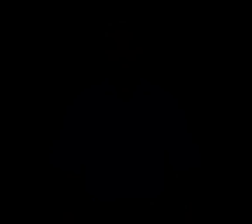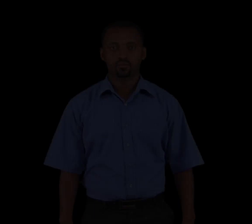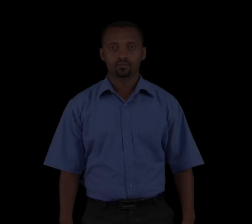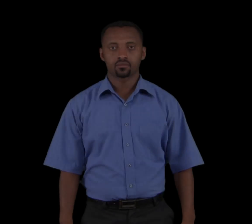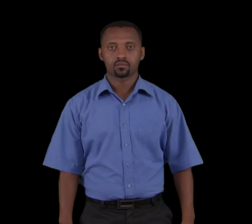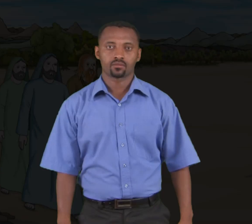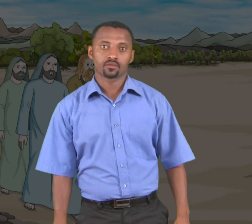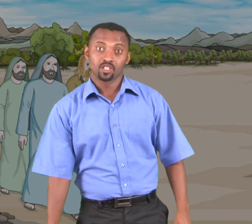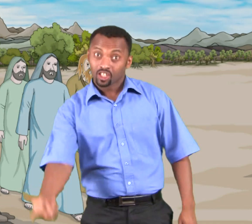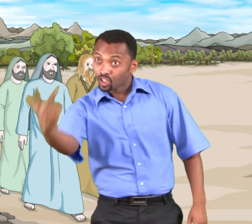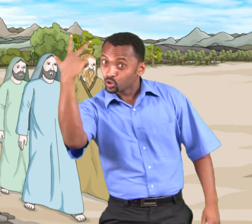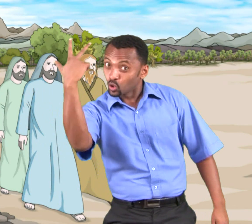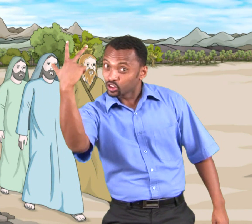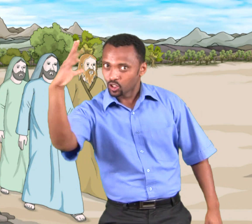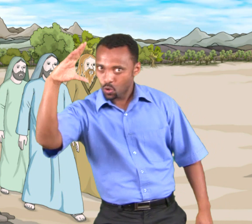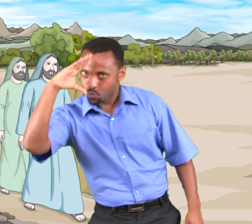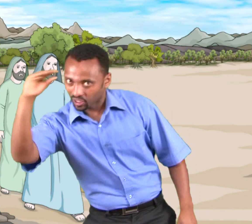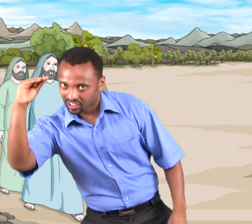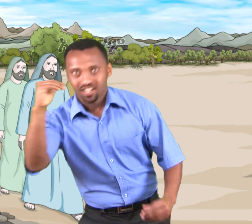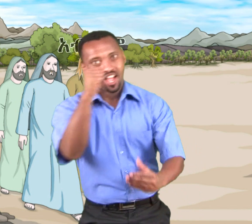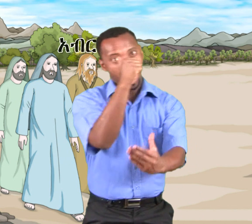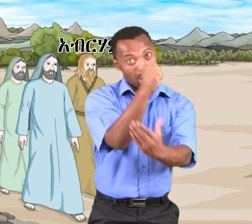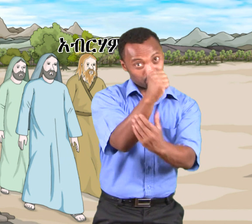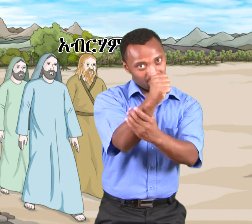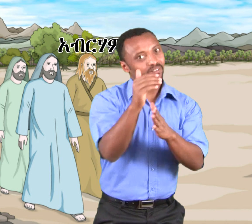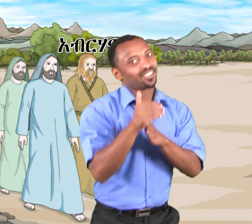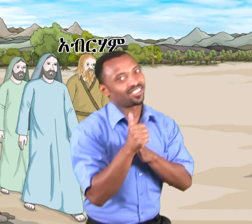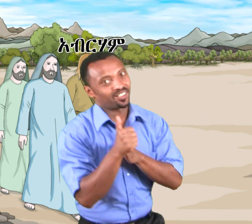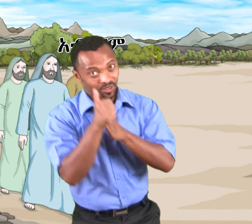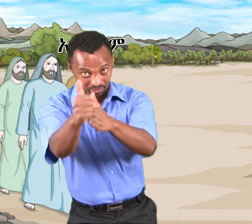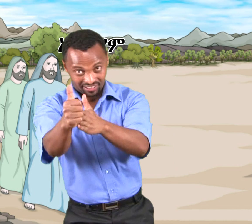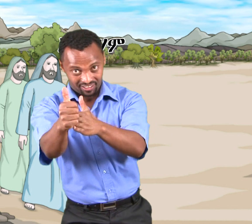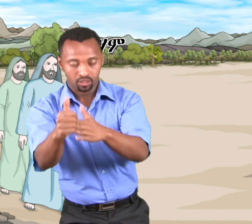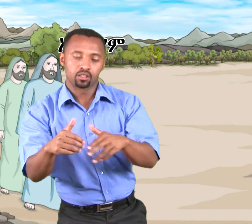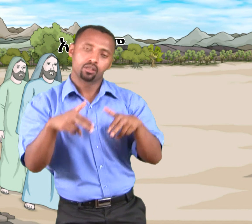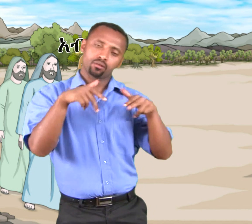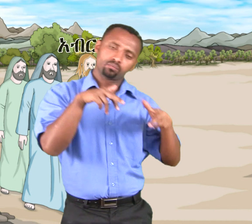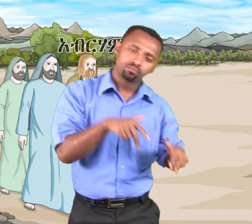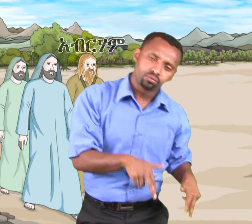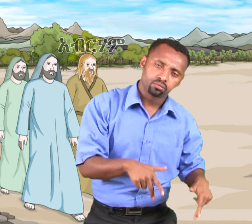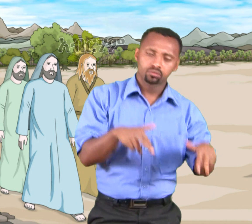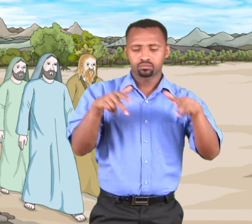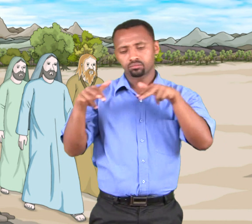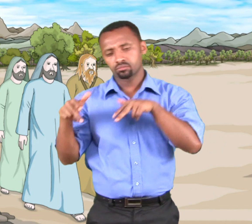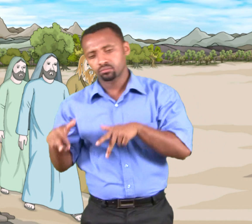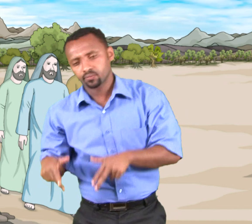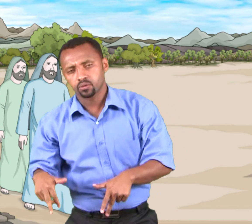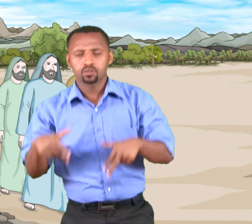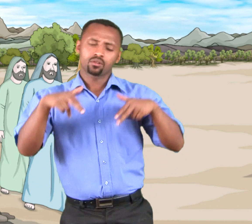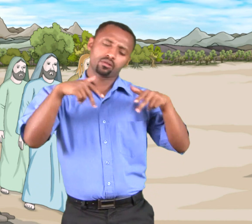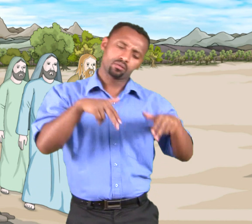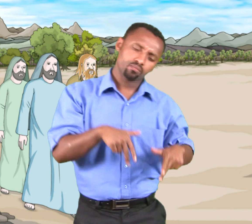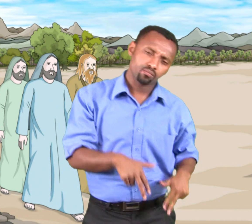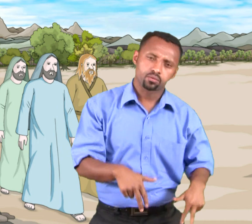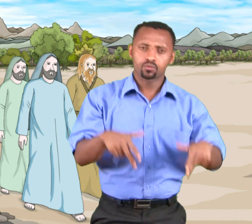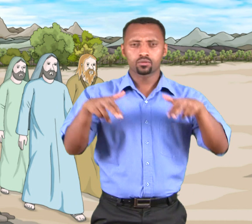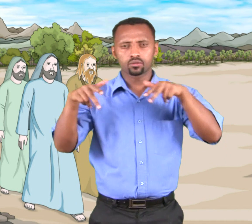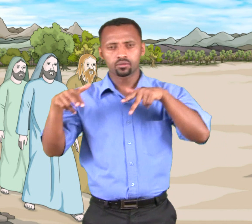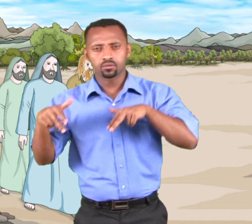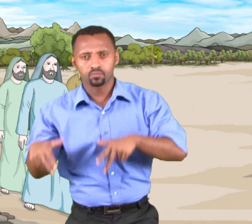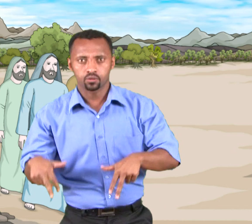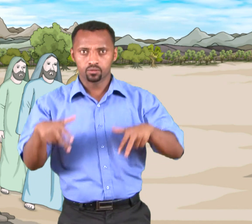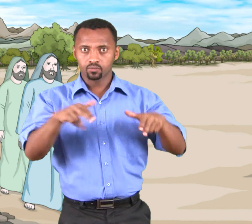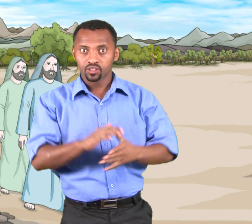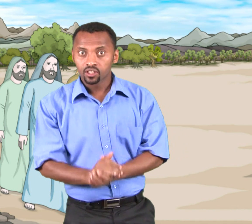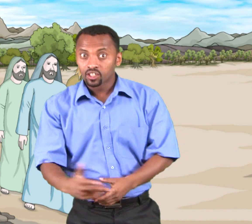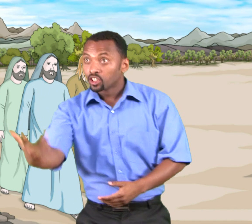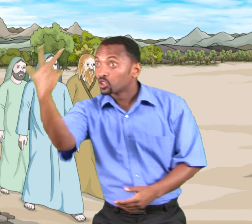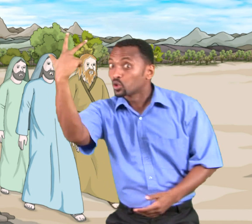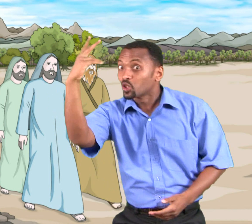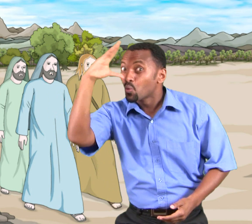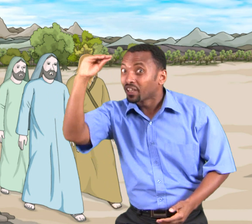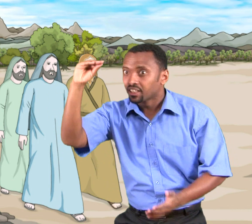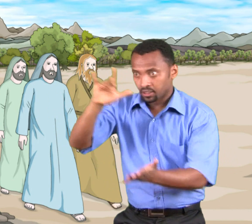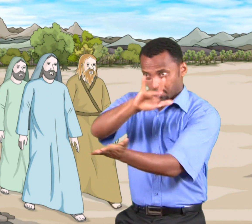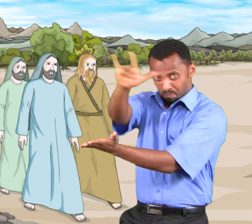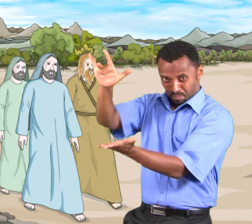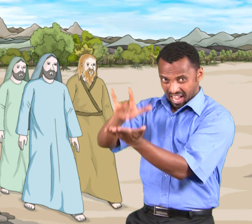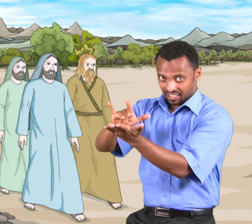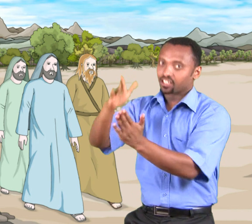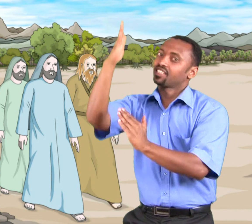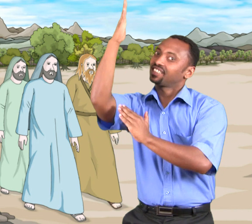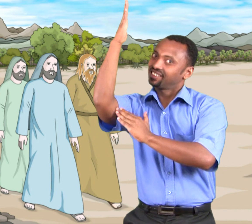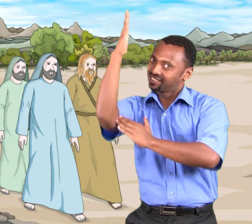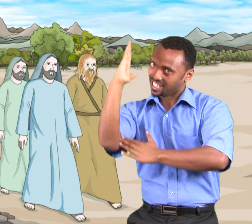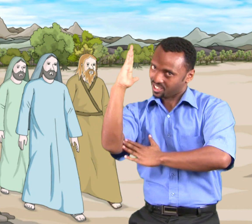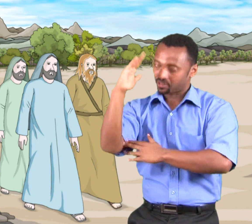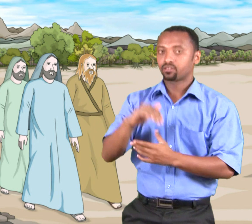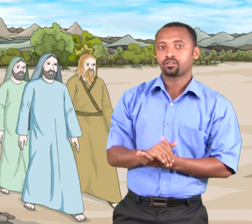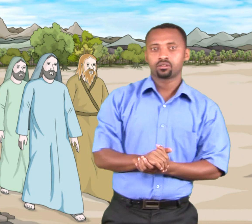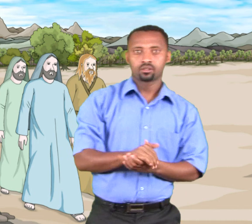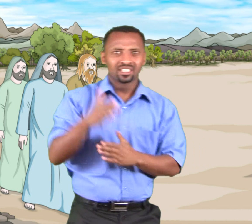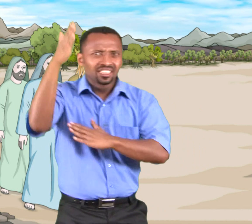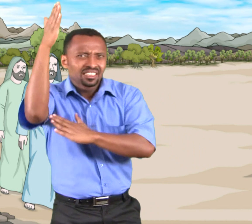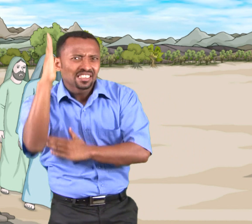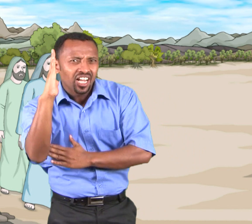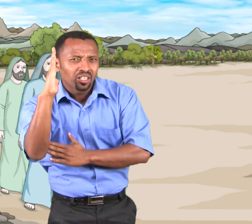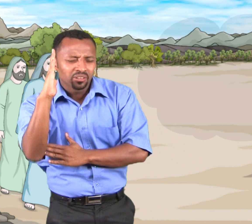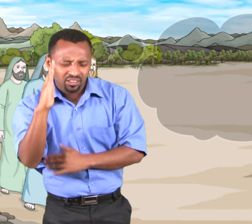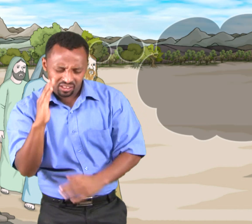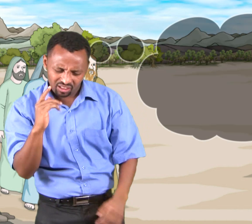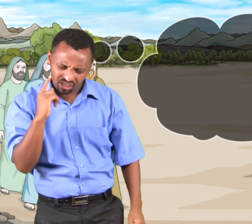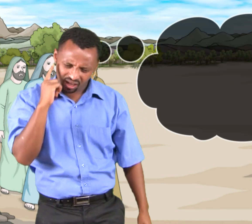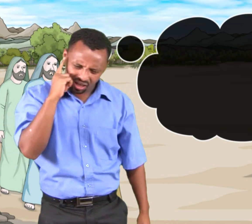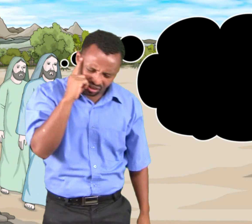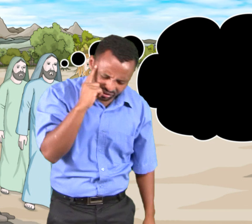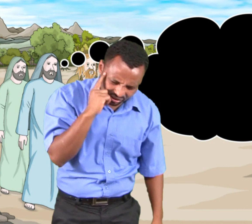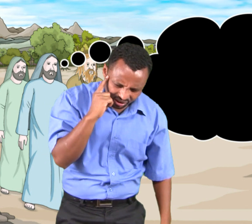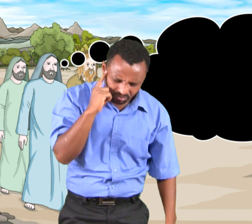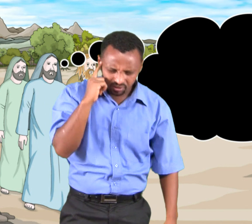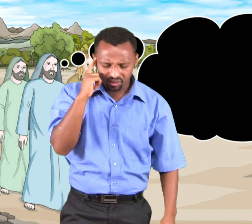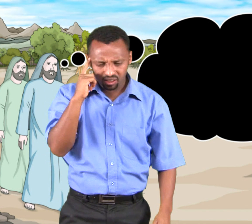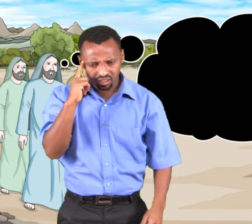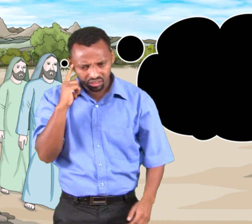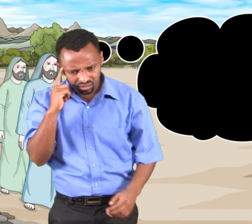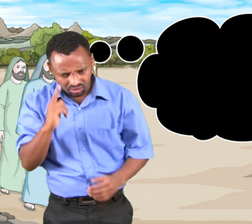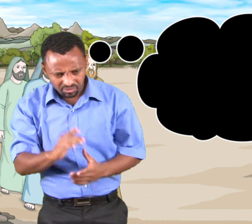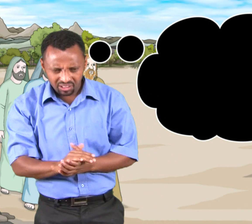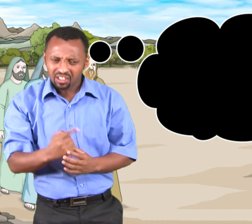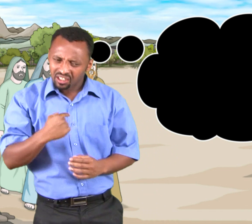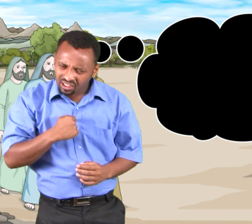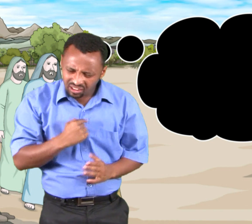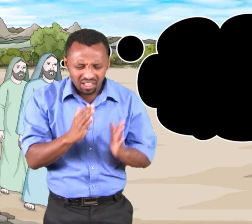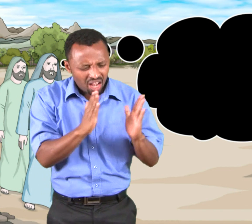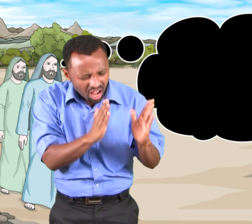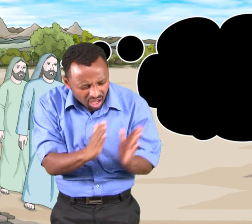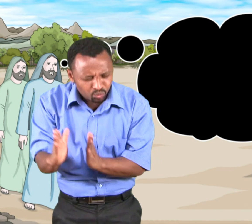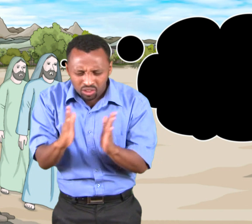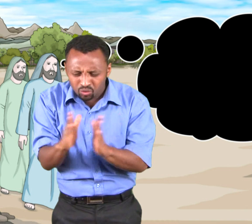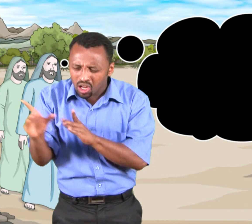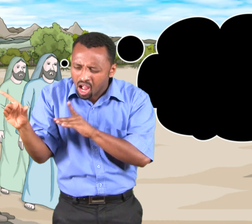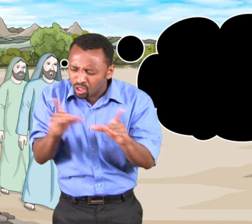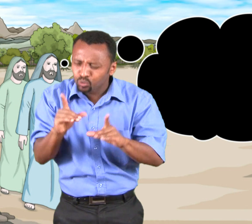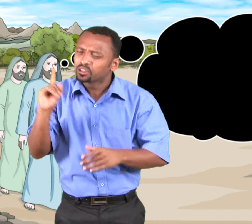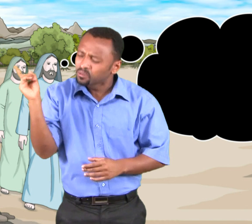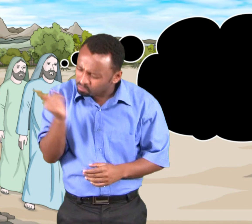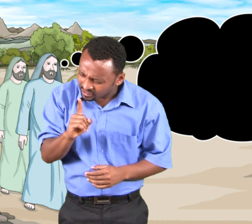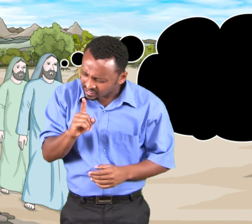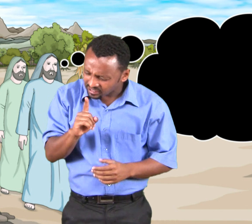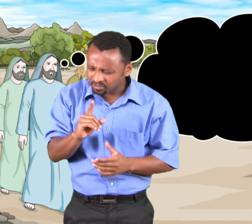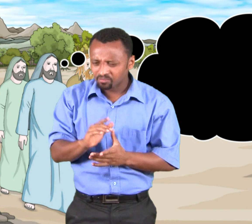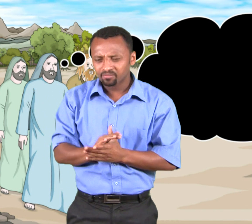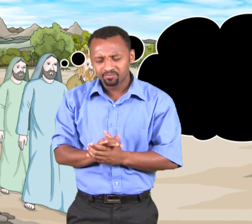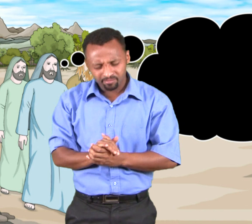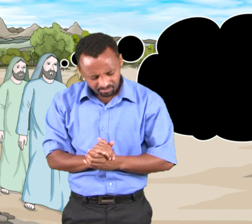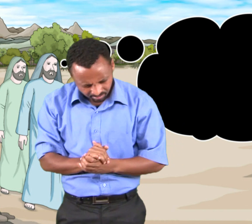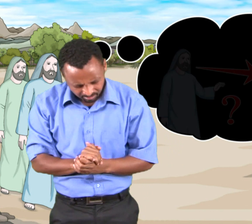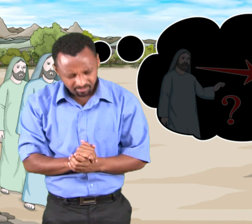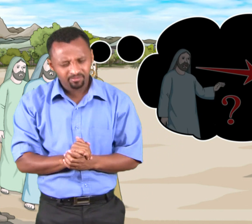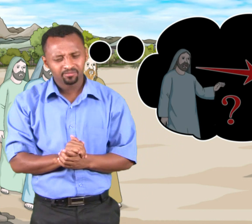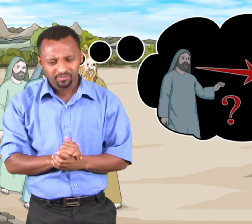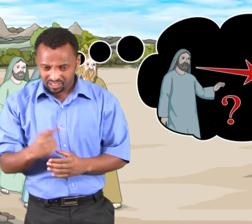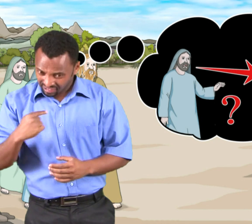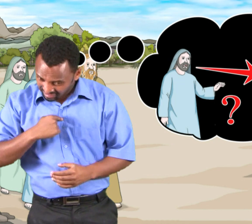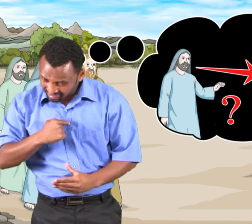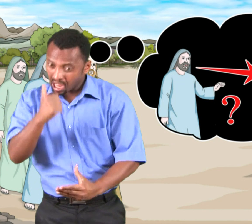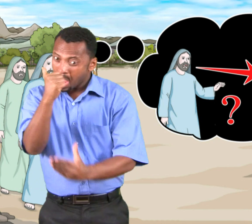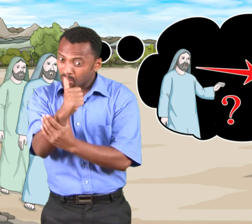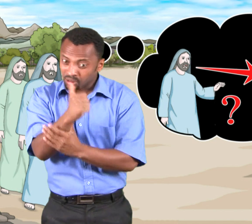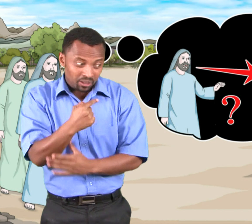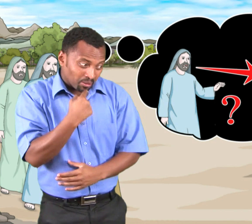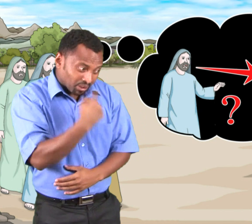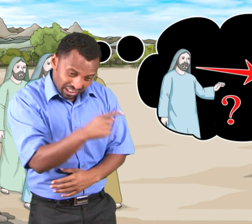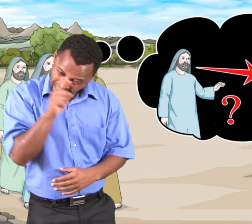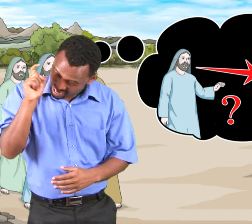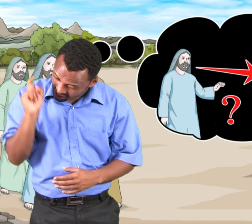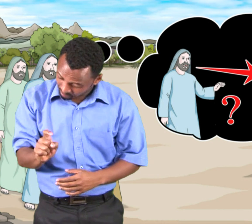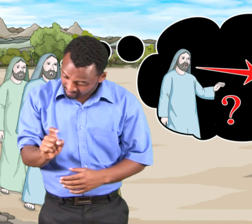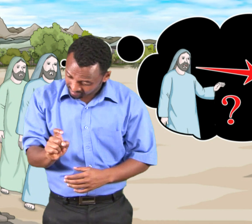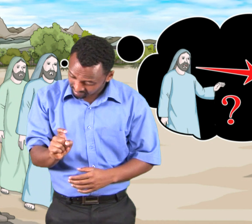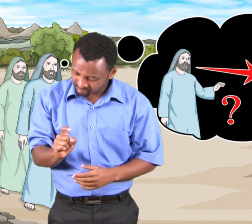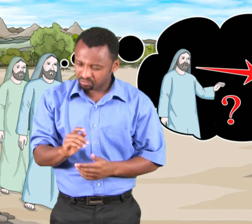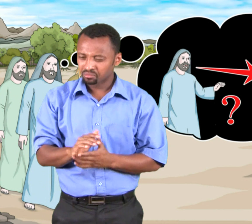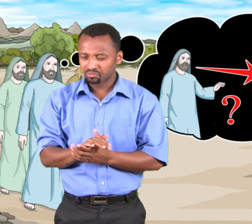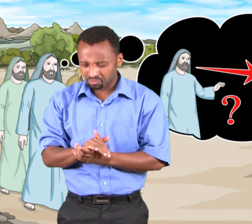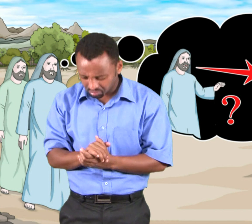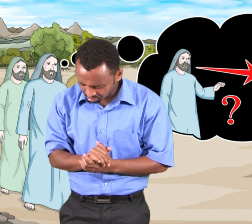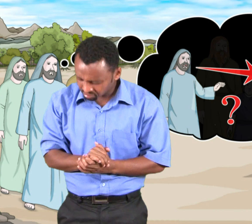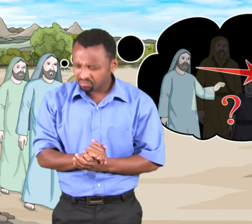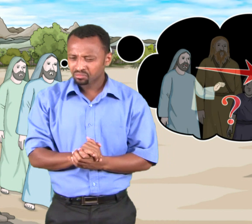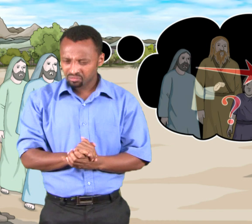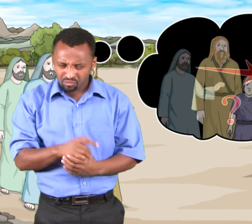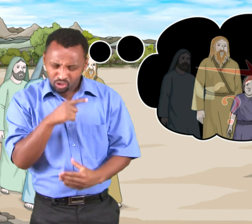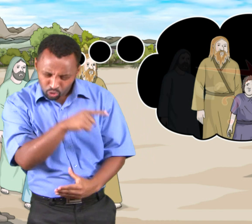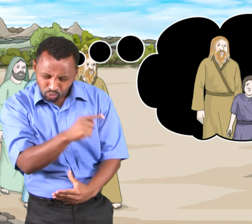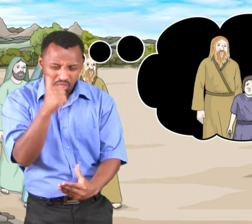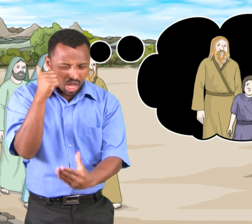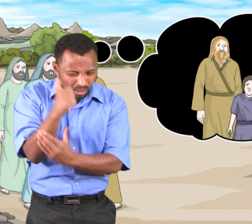When the men got up to leave, they looked out over Sodom, and Abraham walked along with them to see them off. And the LORD said, “Shall I hide from Abraham what I am about to do?